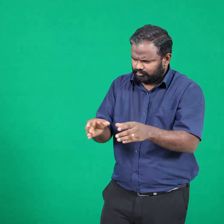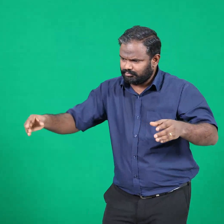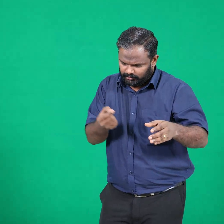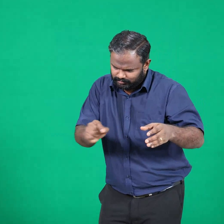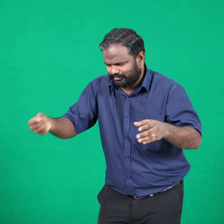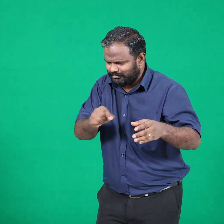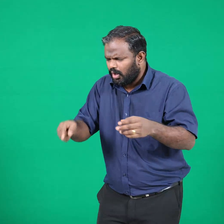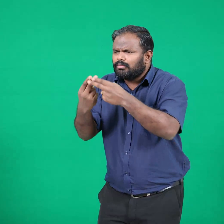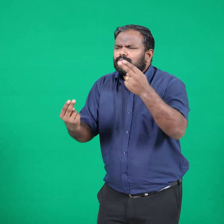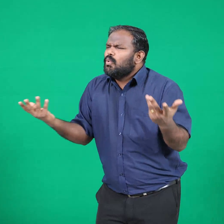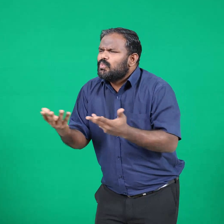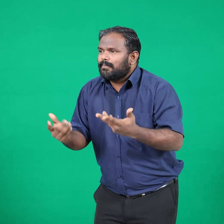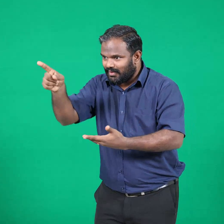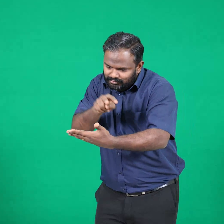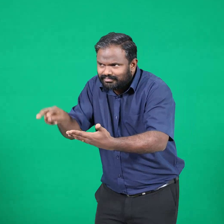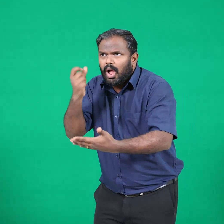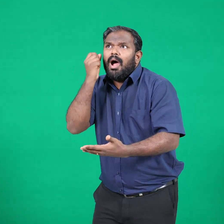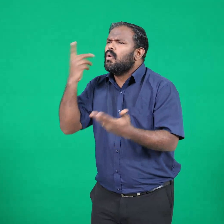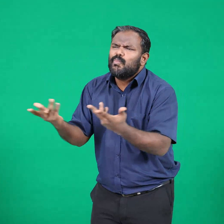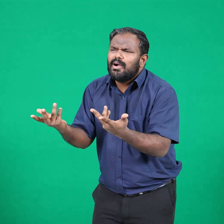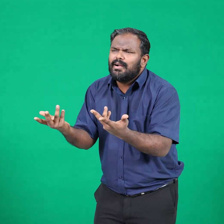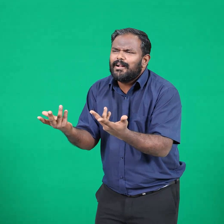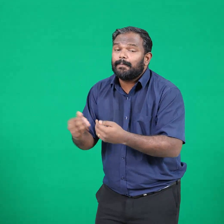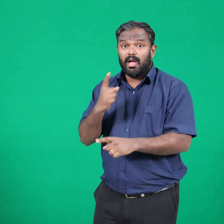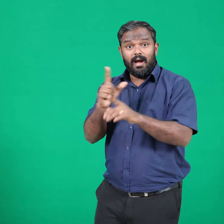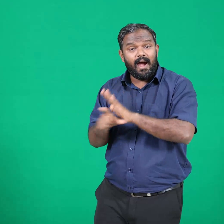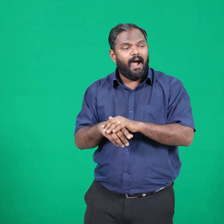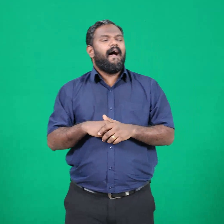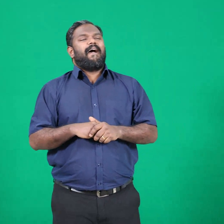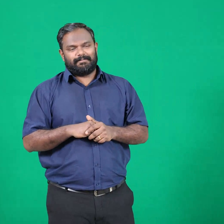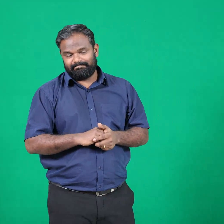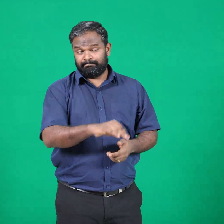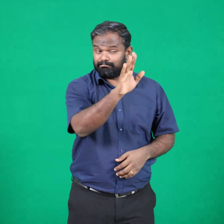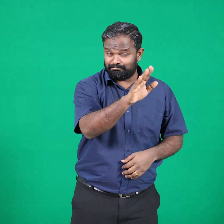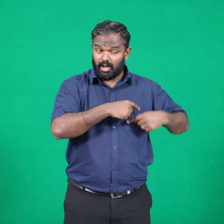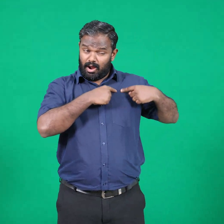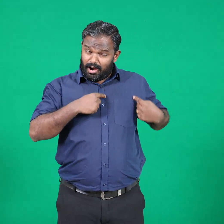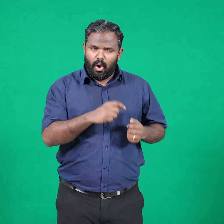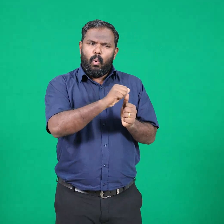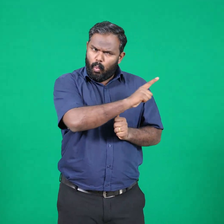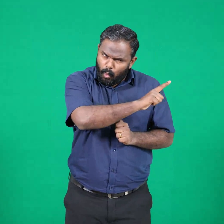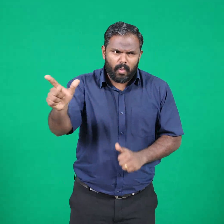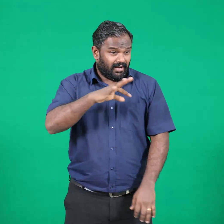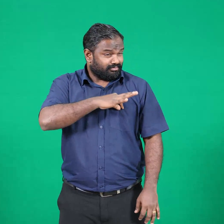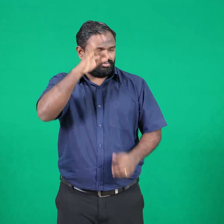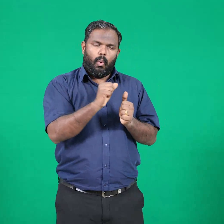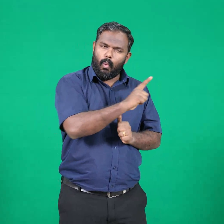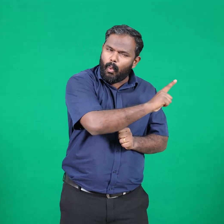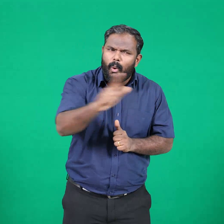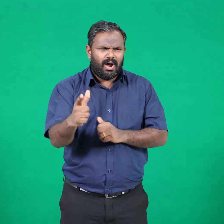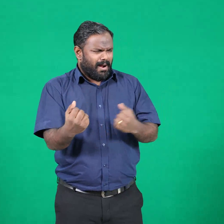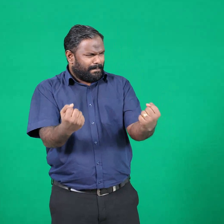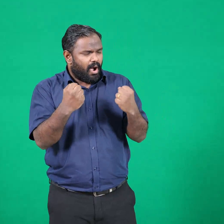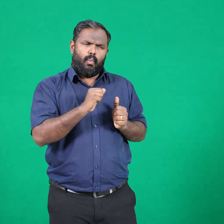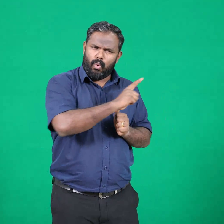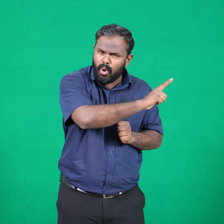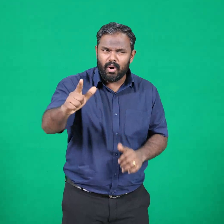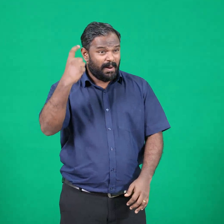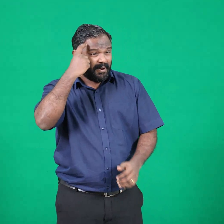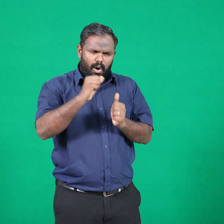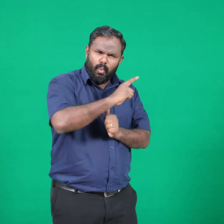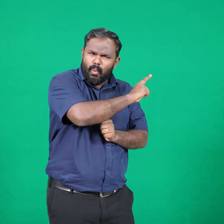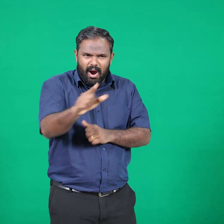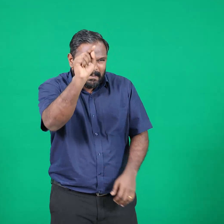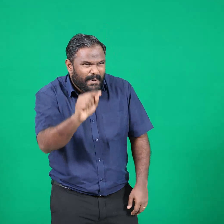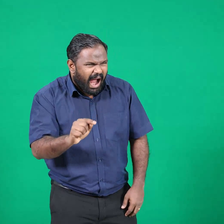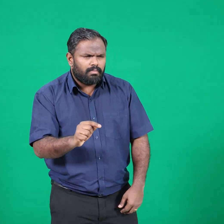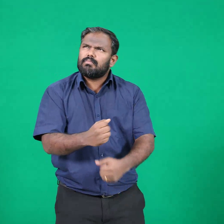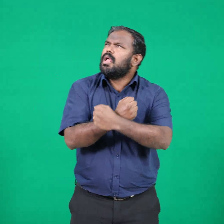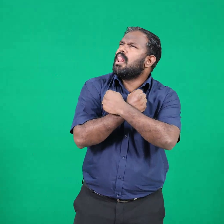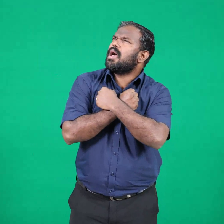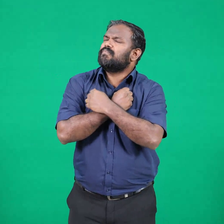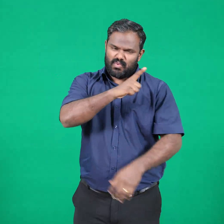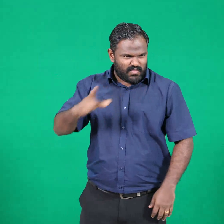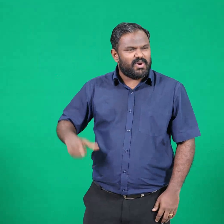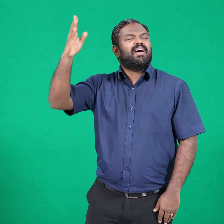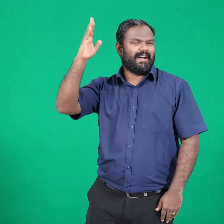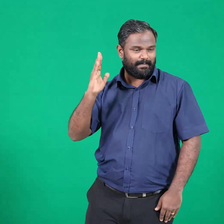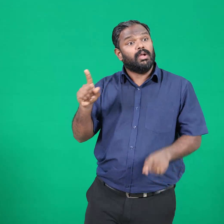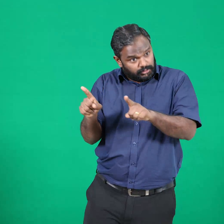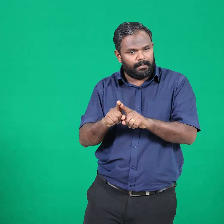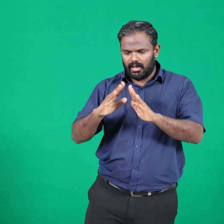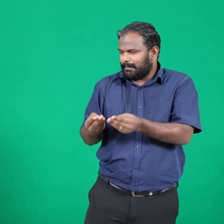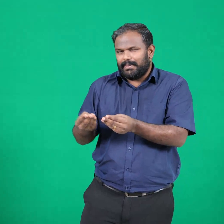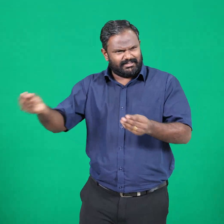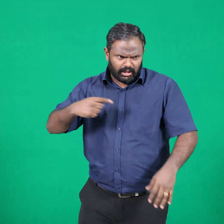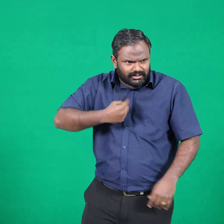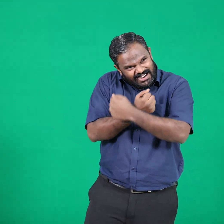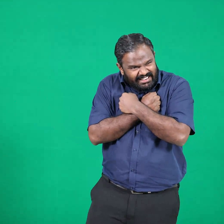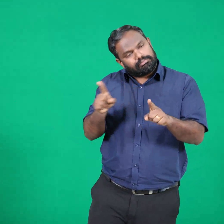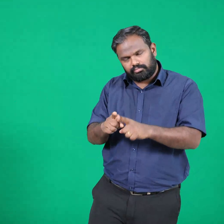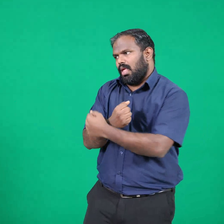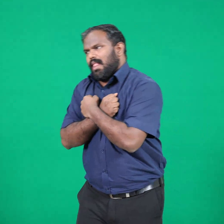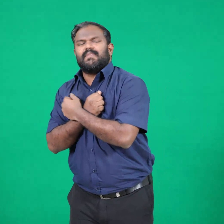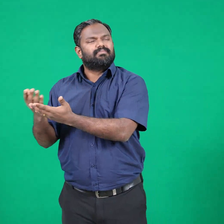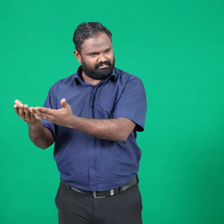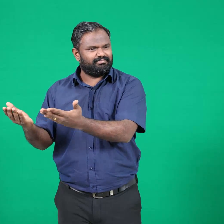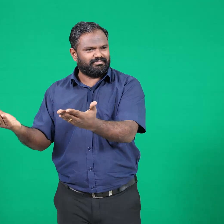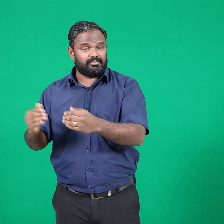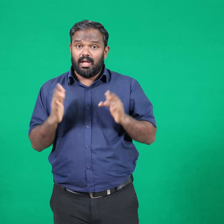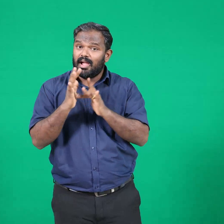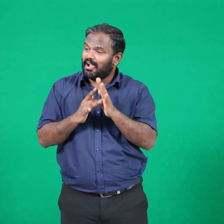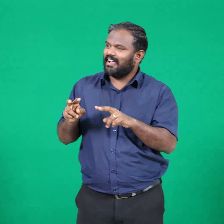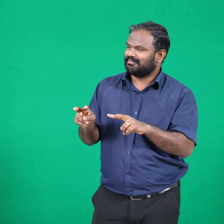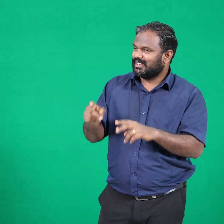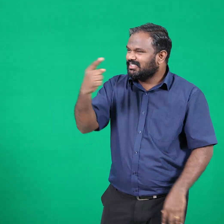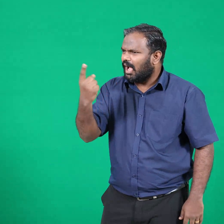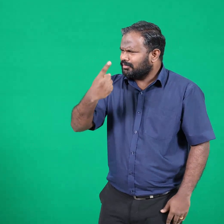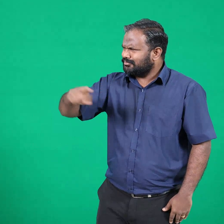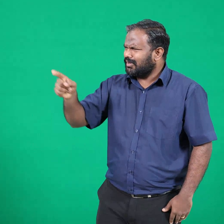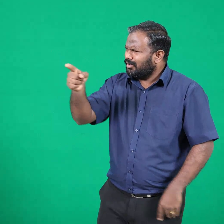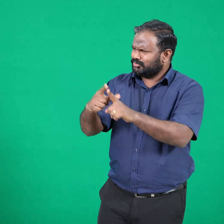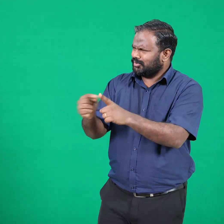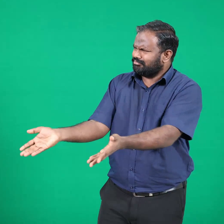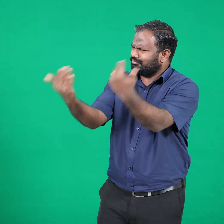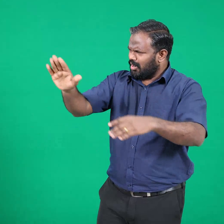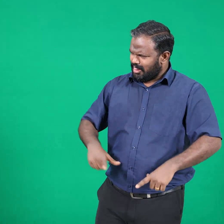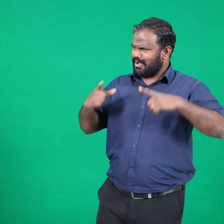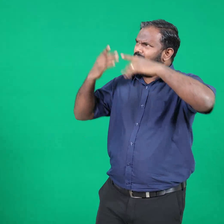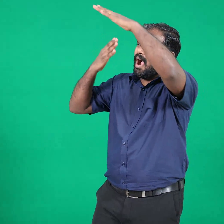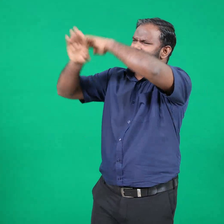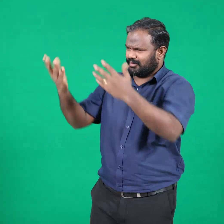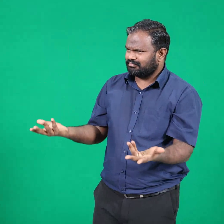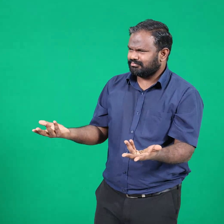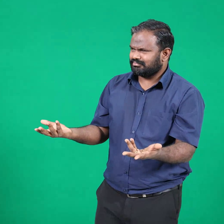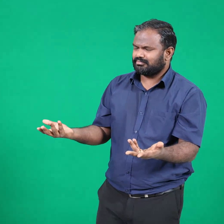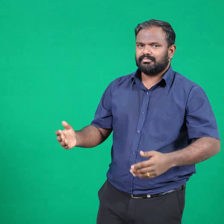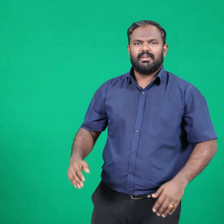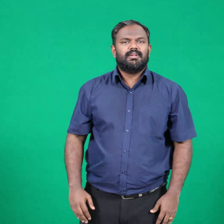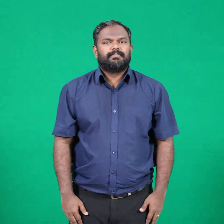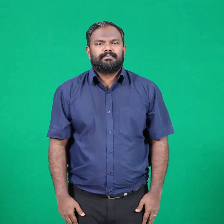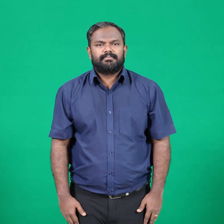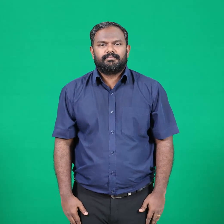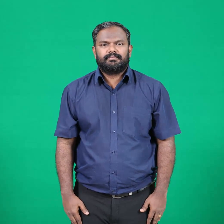He answered, "'Love the Lord your God with all your heart and with all your soul and with all your strength and with all your mind ' and 'Love your neighbor as yourself.'" "You have answered correctly," Jesus said.